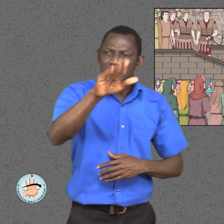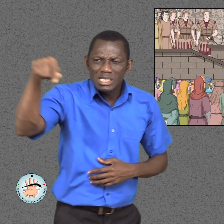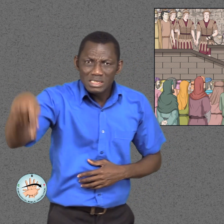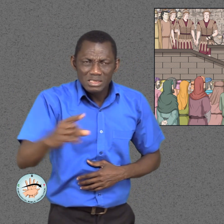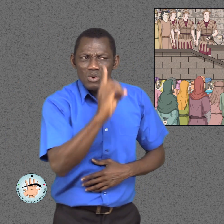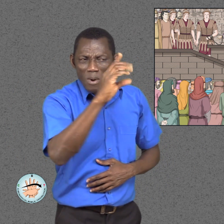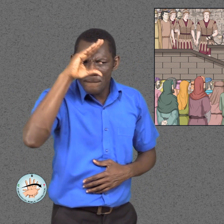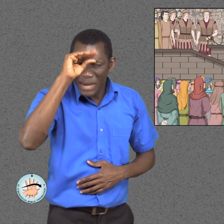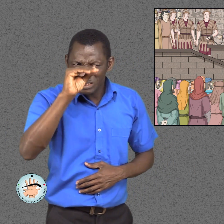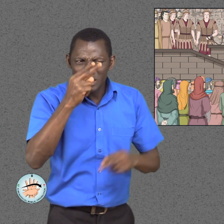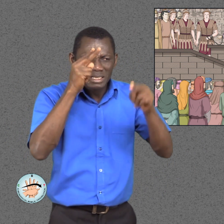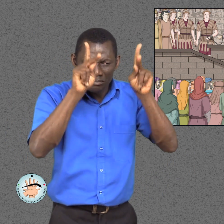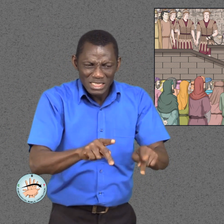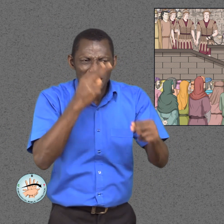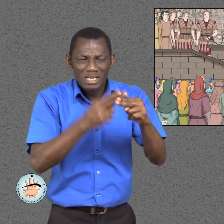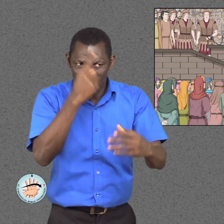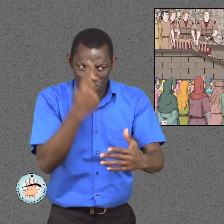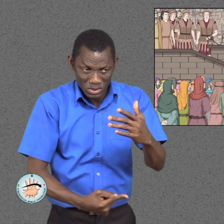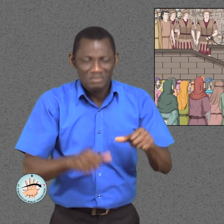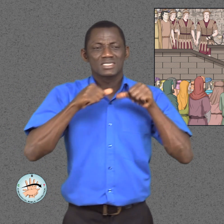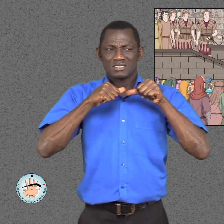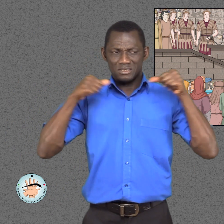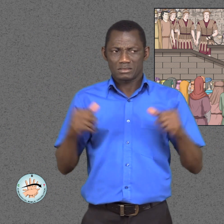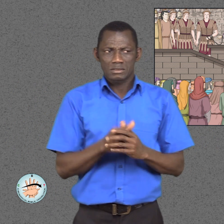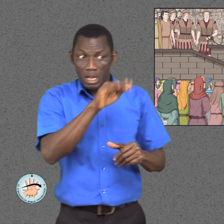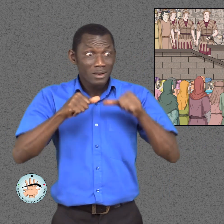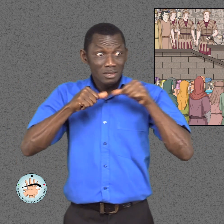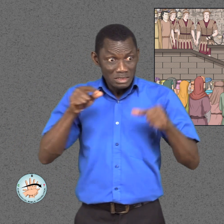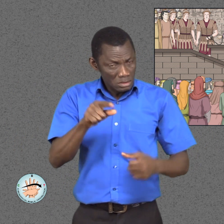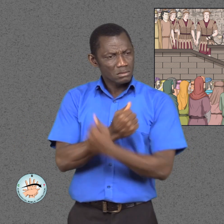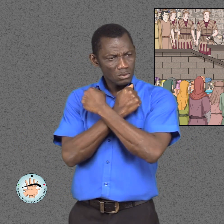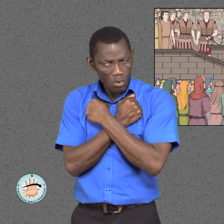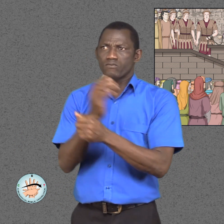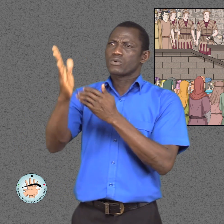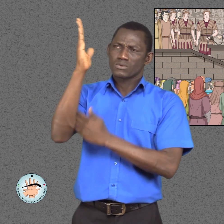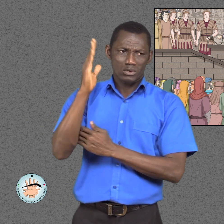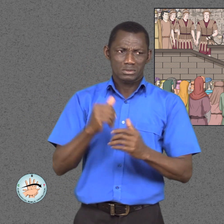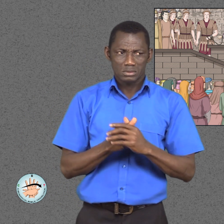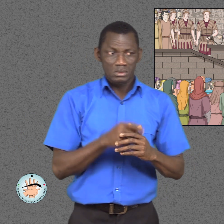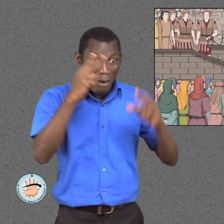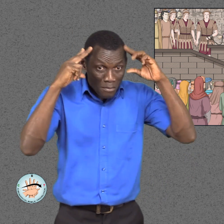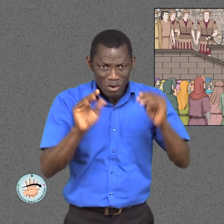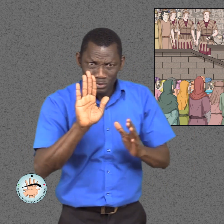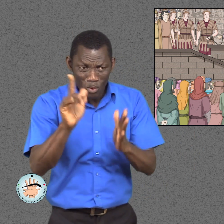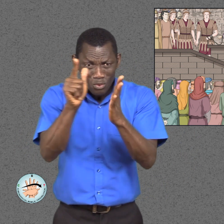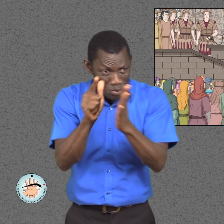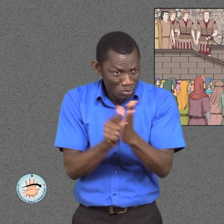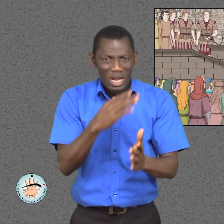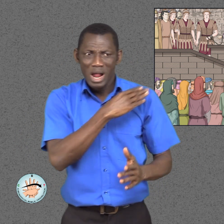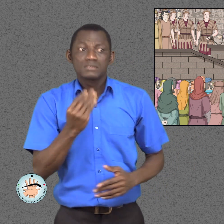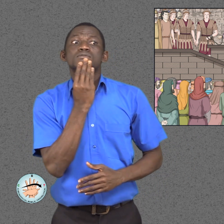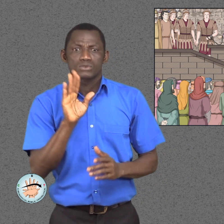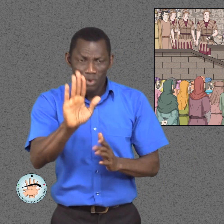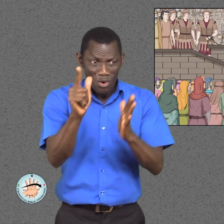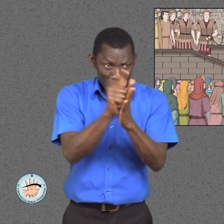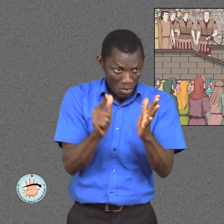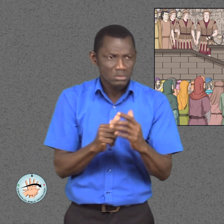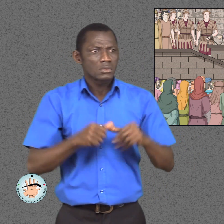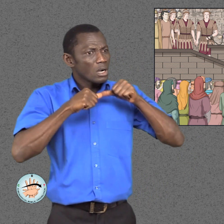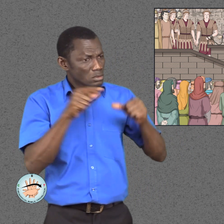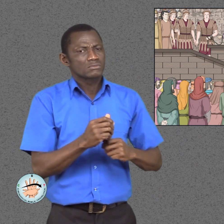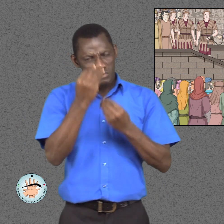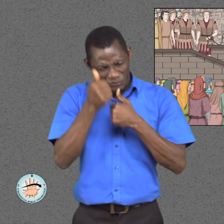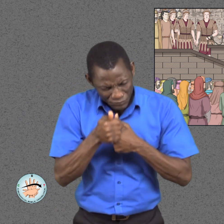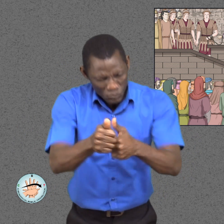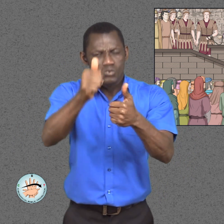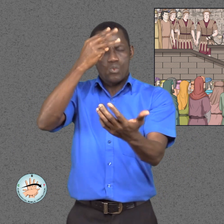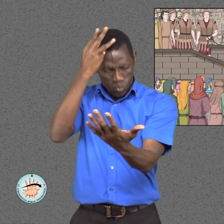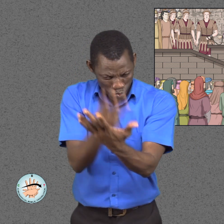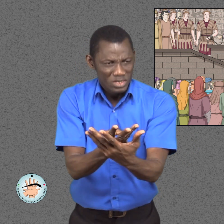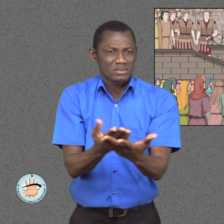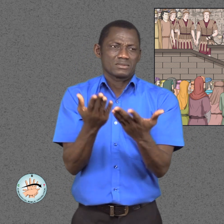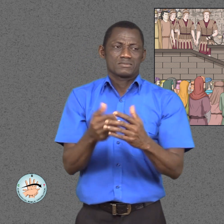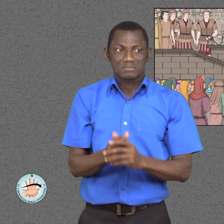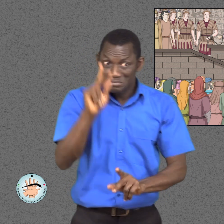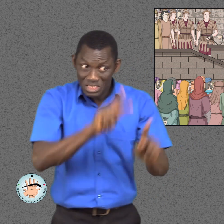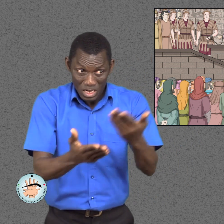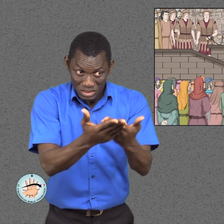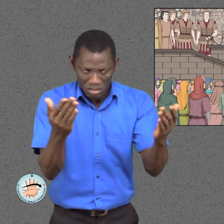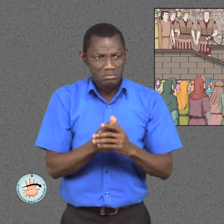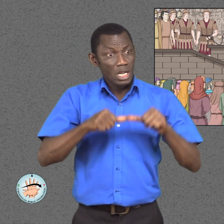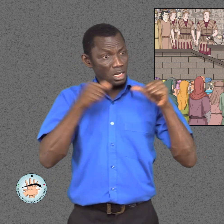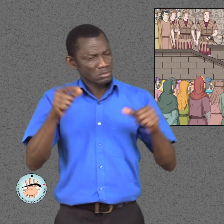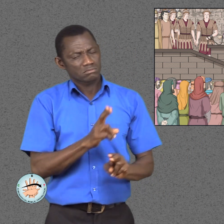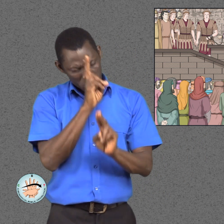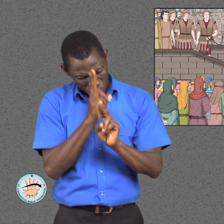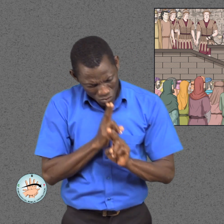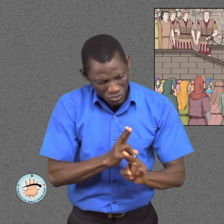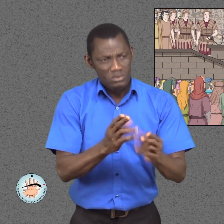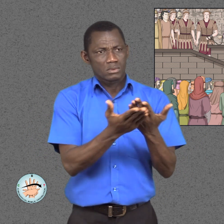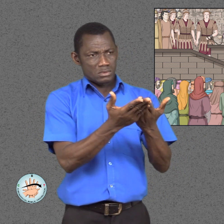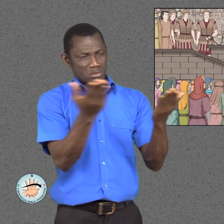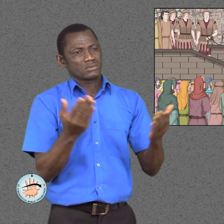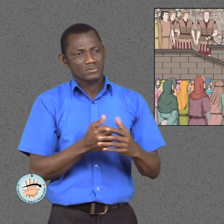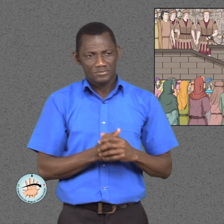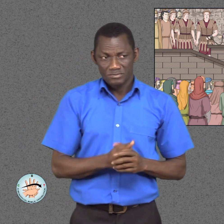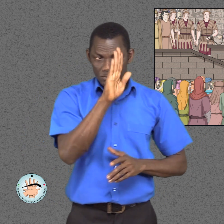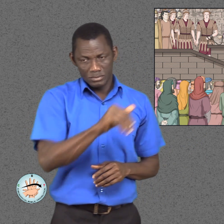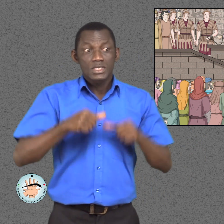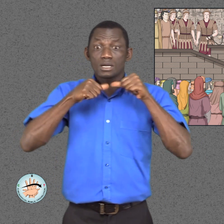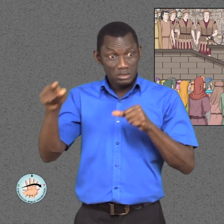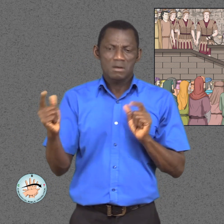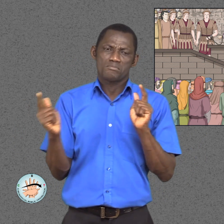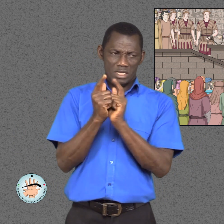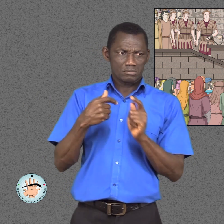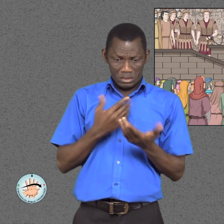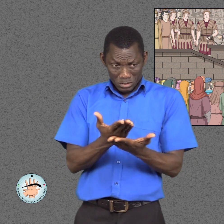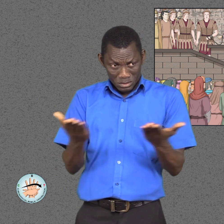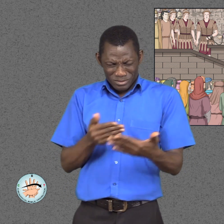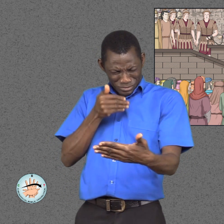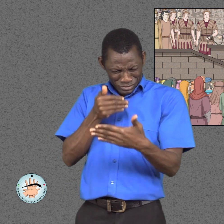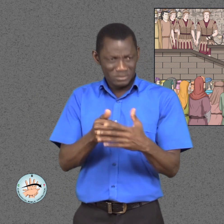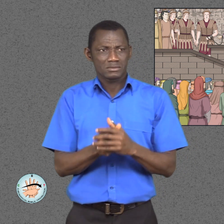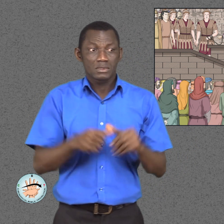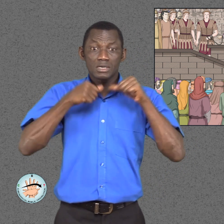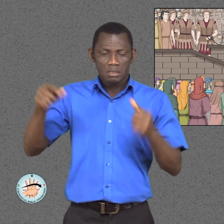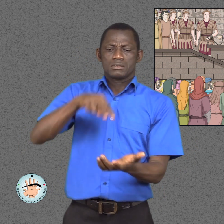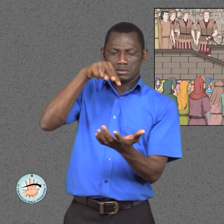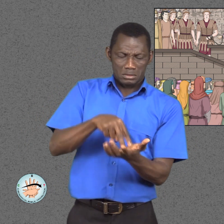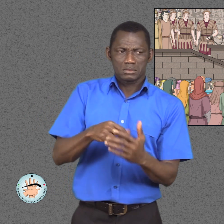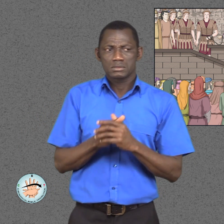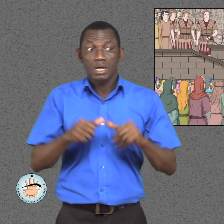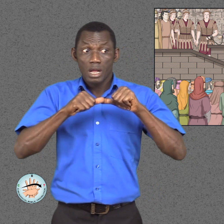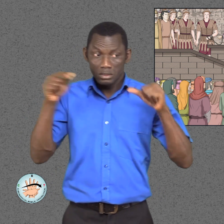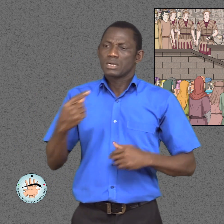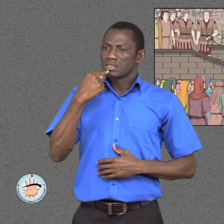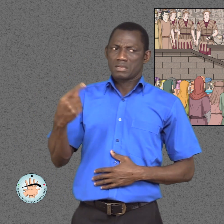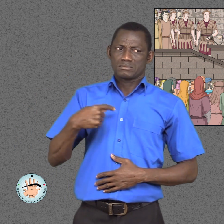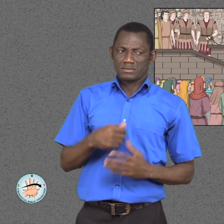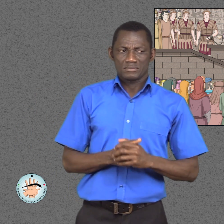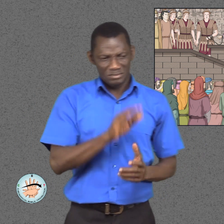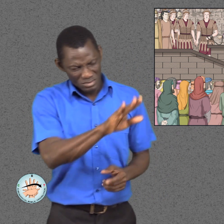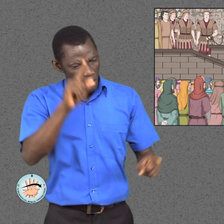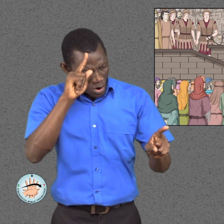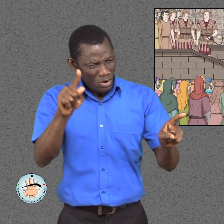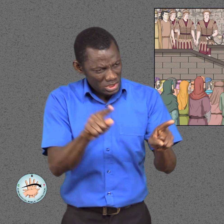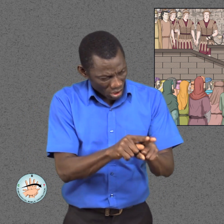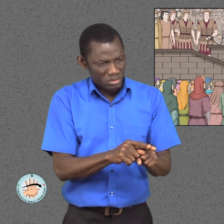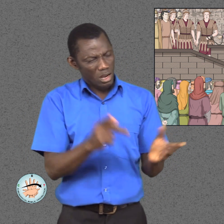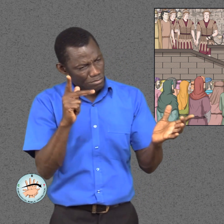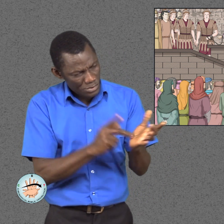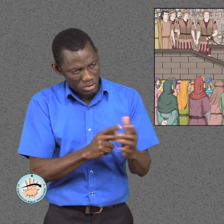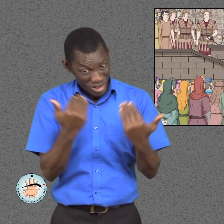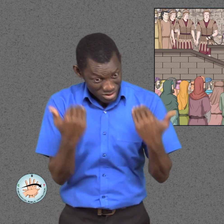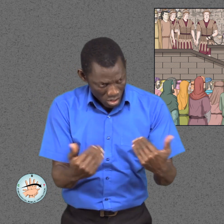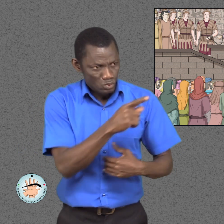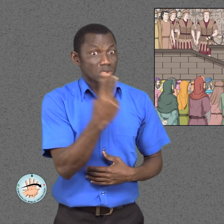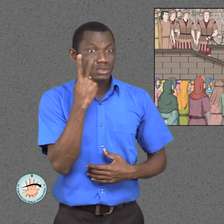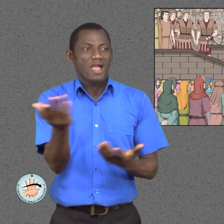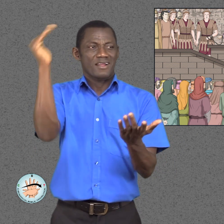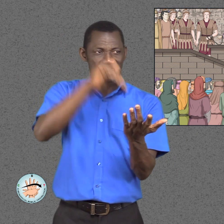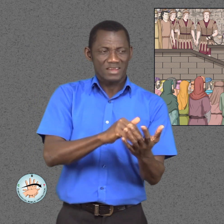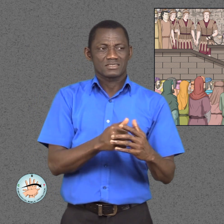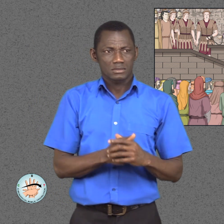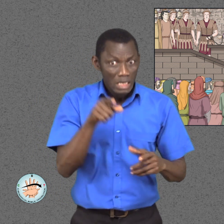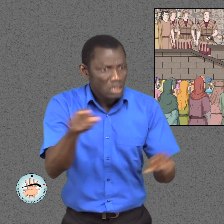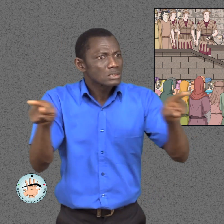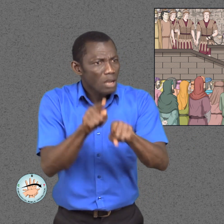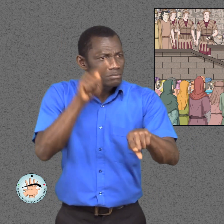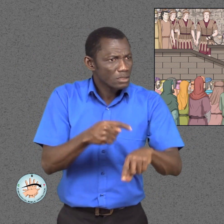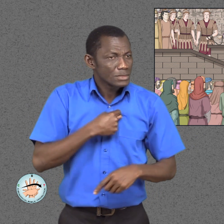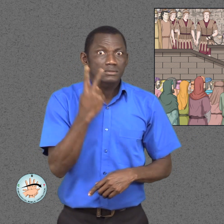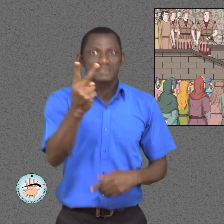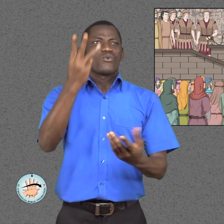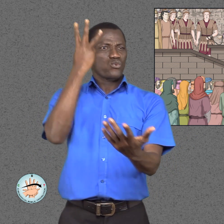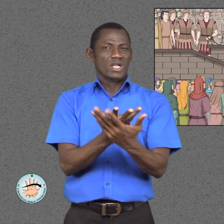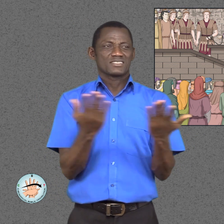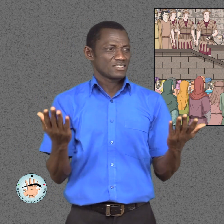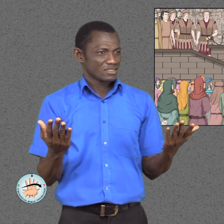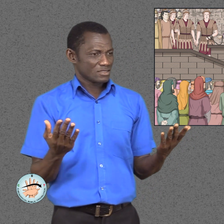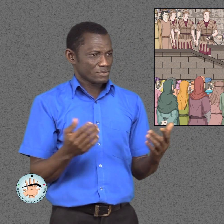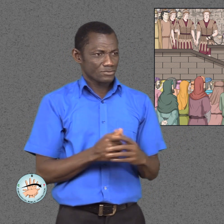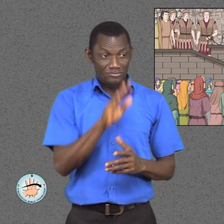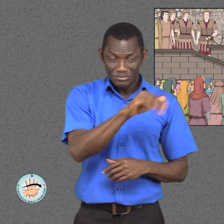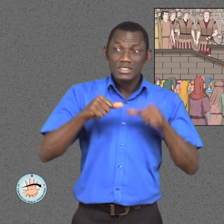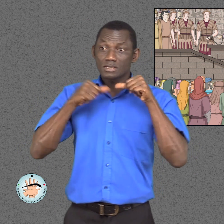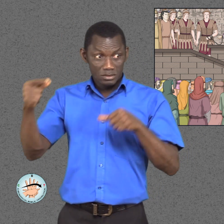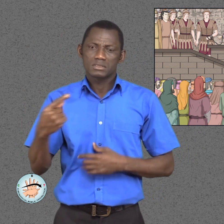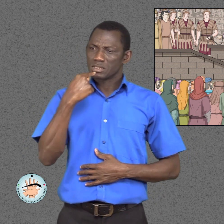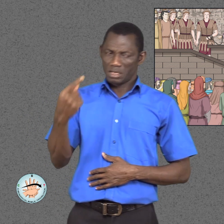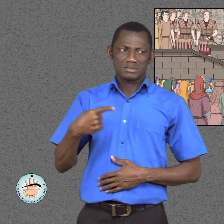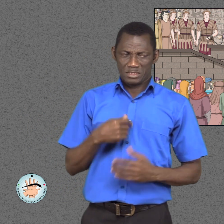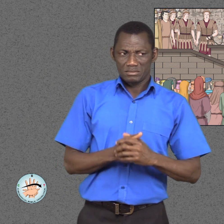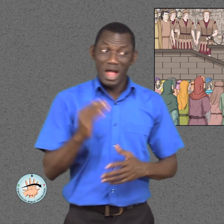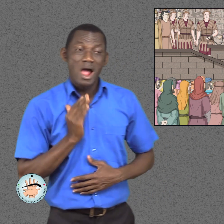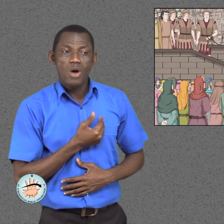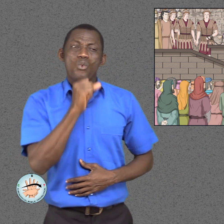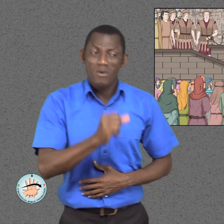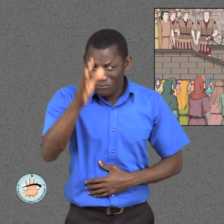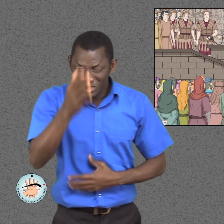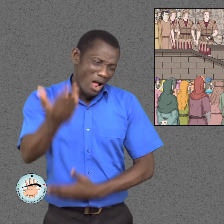There a man named Ananias, a devout observer of the law who was highly regarded by all the Jews living there, came and stood beside me. ‘Brother Saul,’ he said, ‘receive your sight.’ And at that moment I could see him.